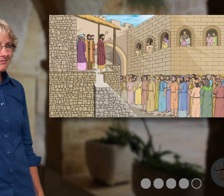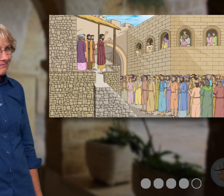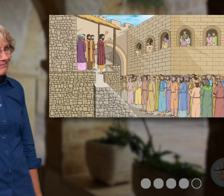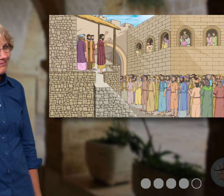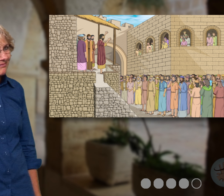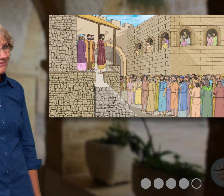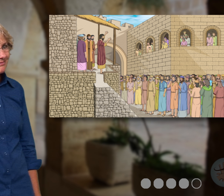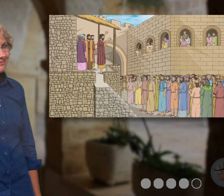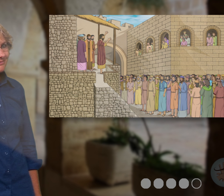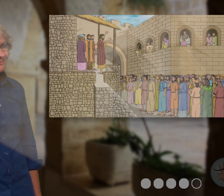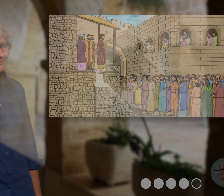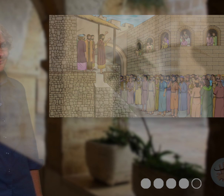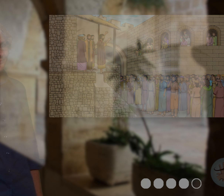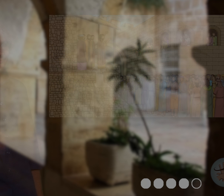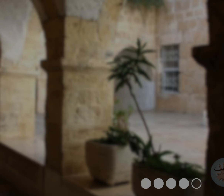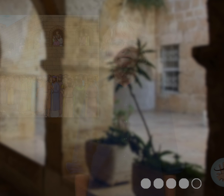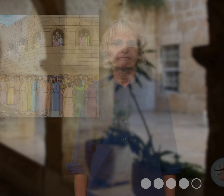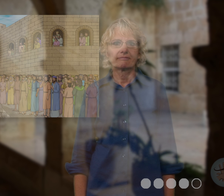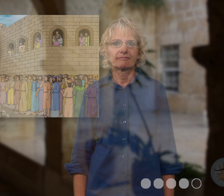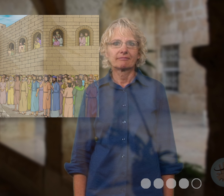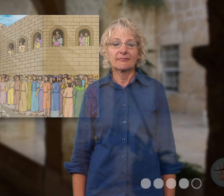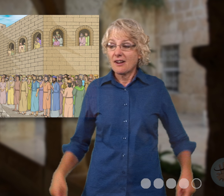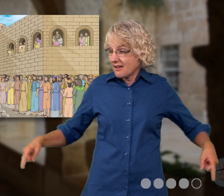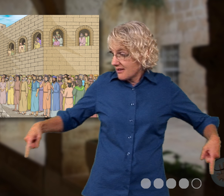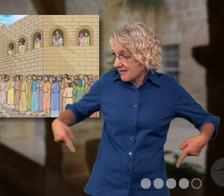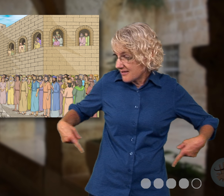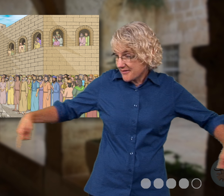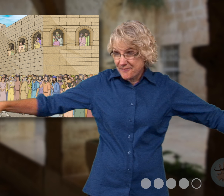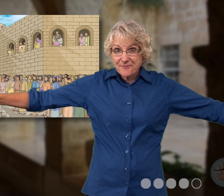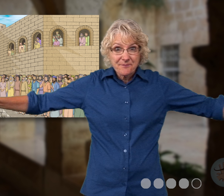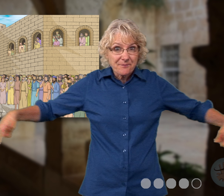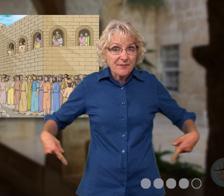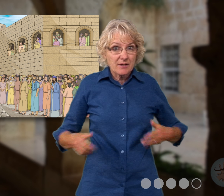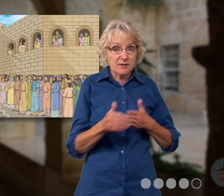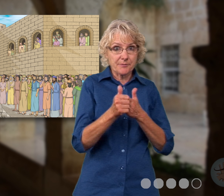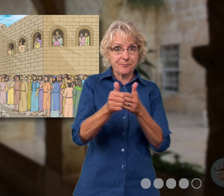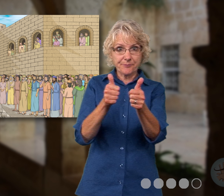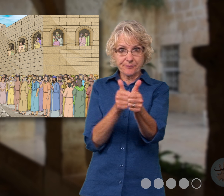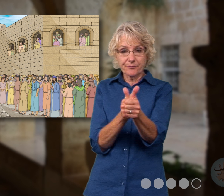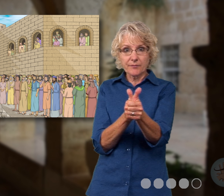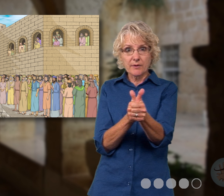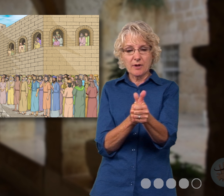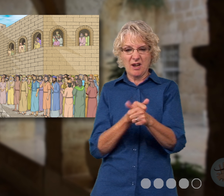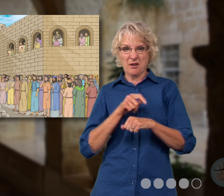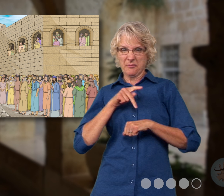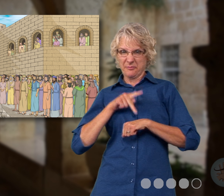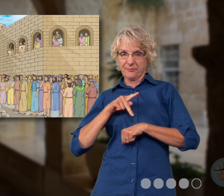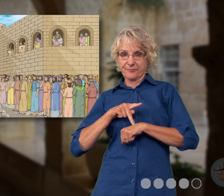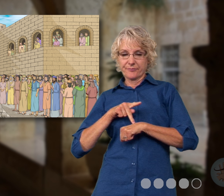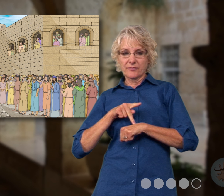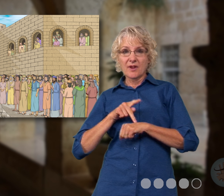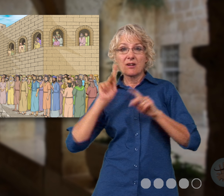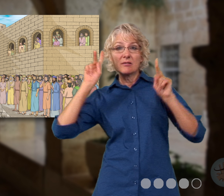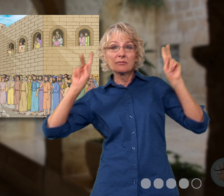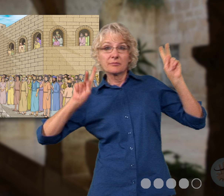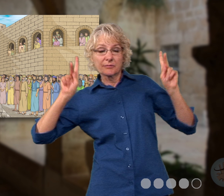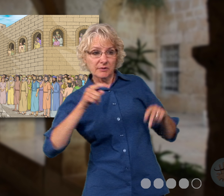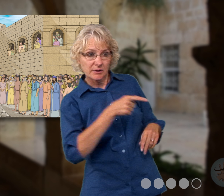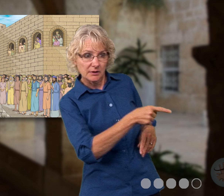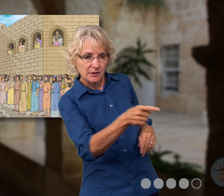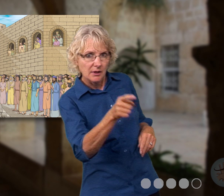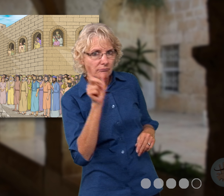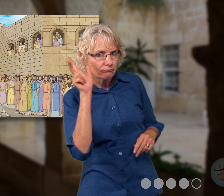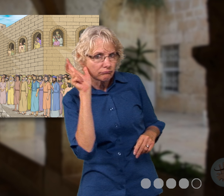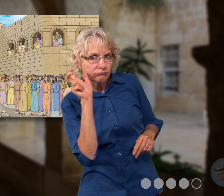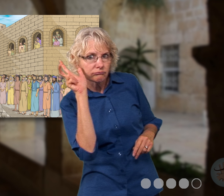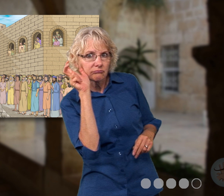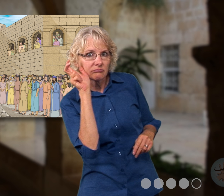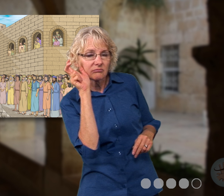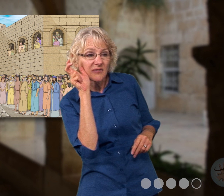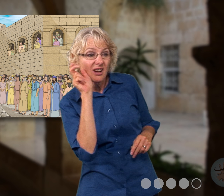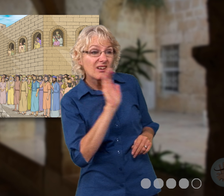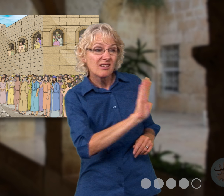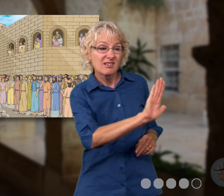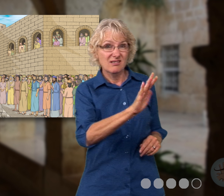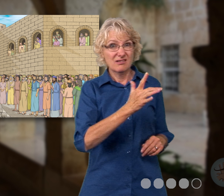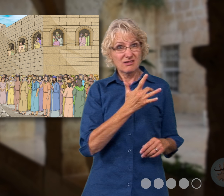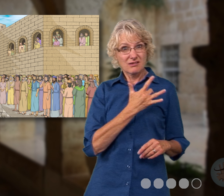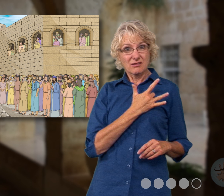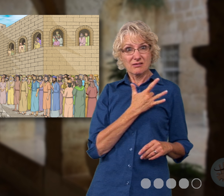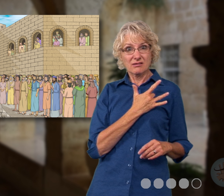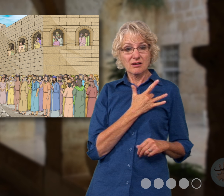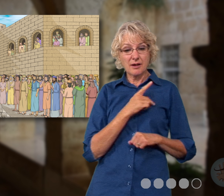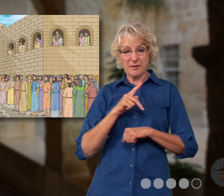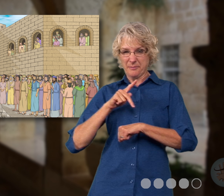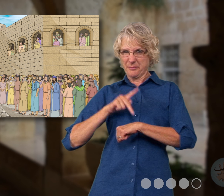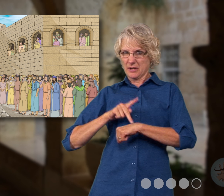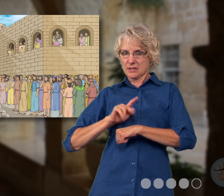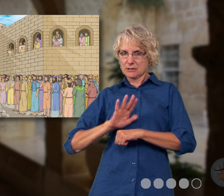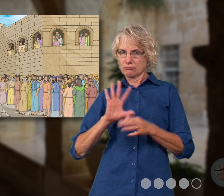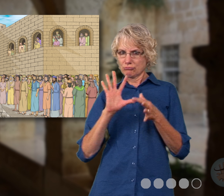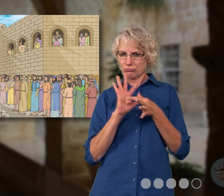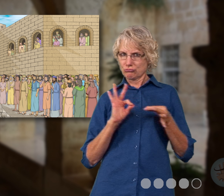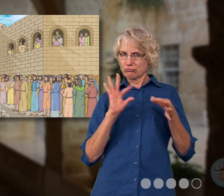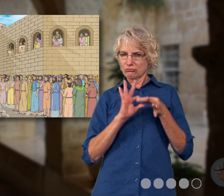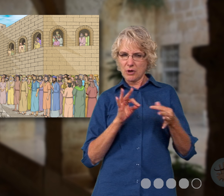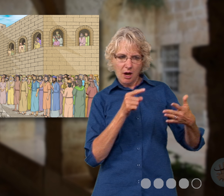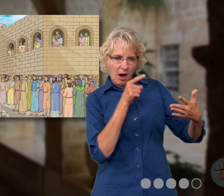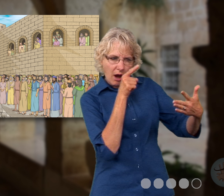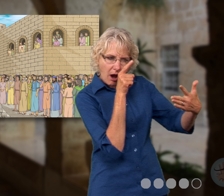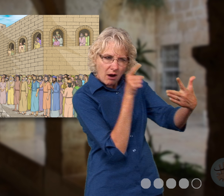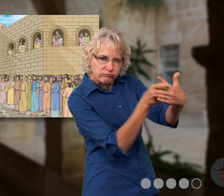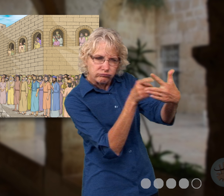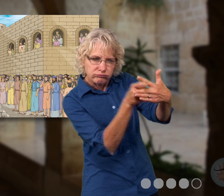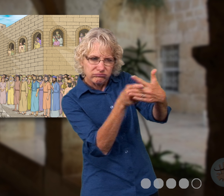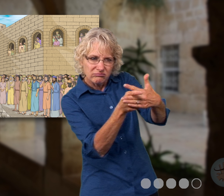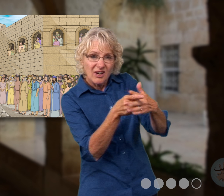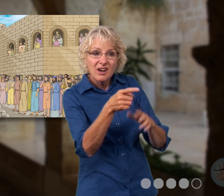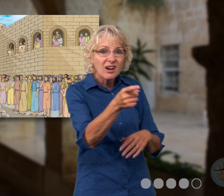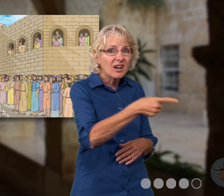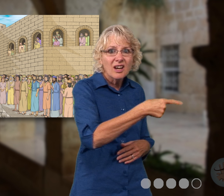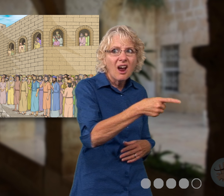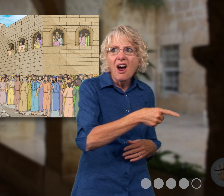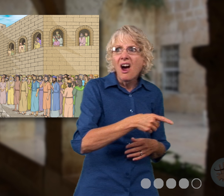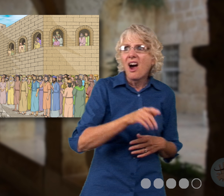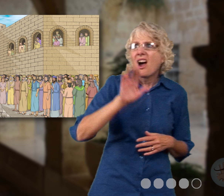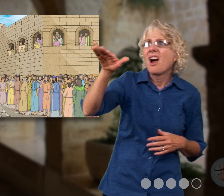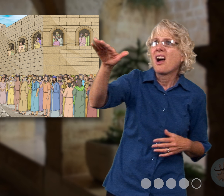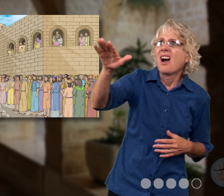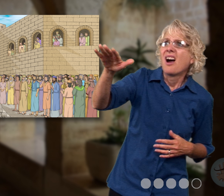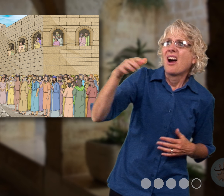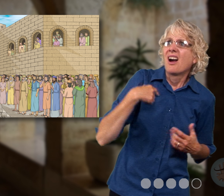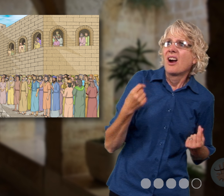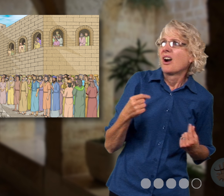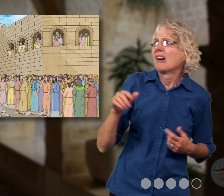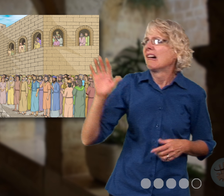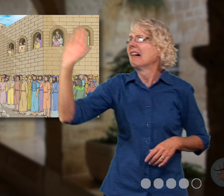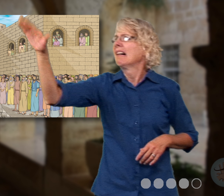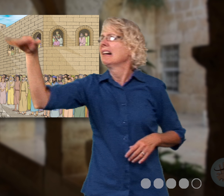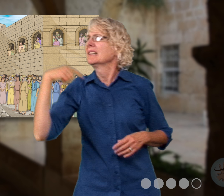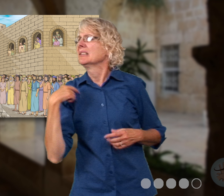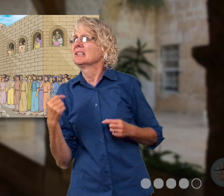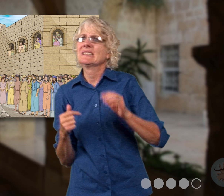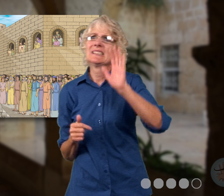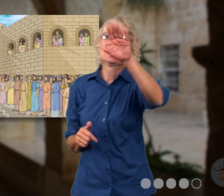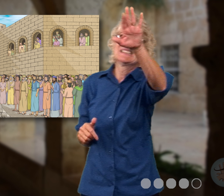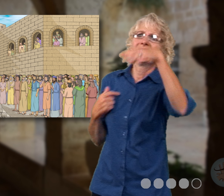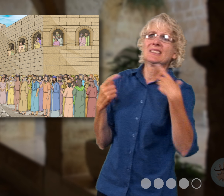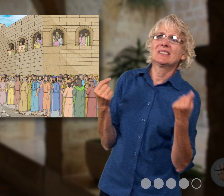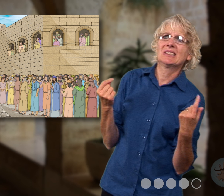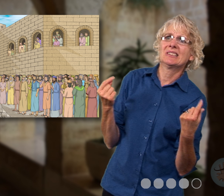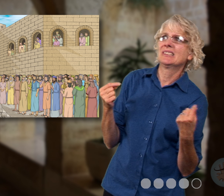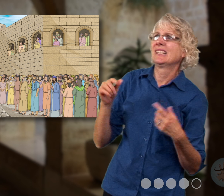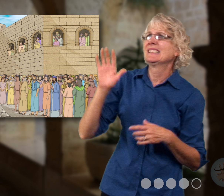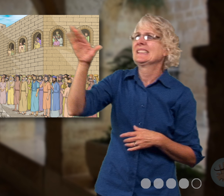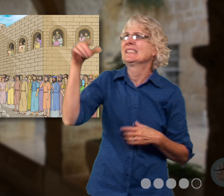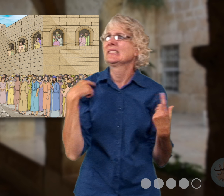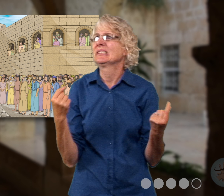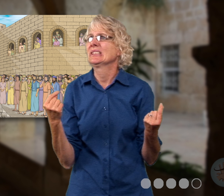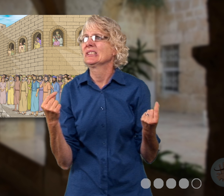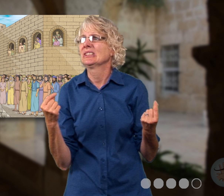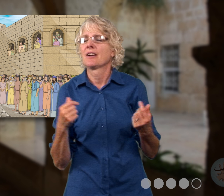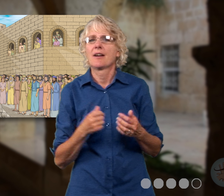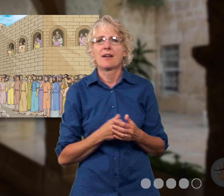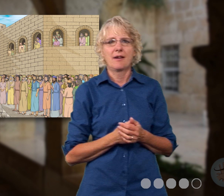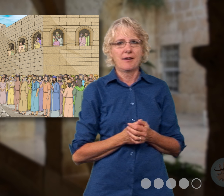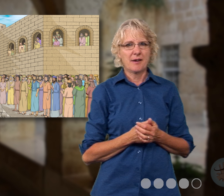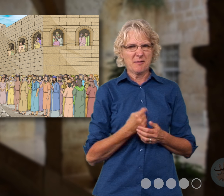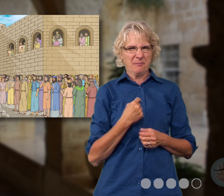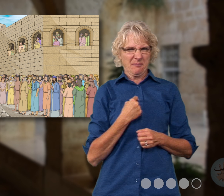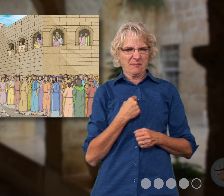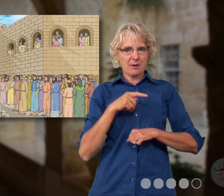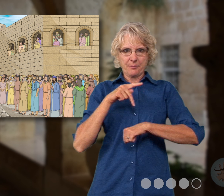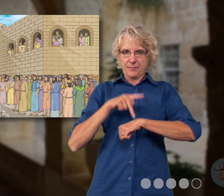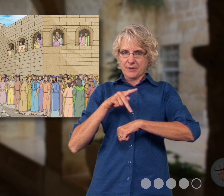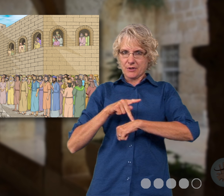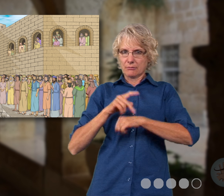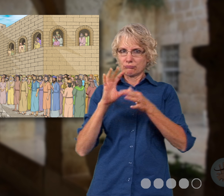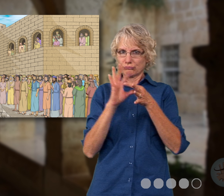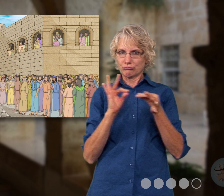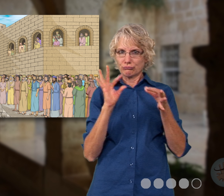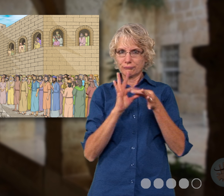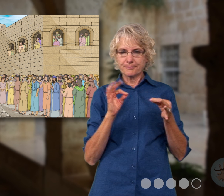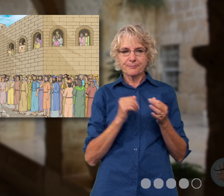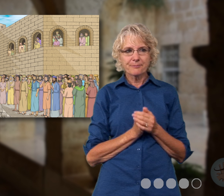When the people heard this, they were cut to the heart and asked Peter and the other apostles, “Brothers, what shall we do?”